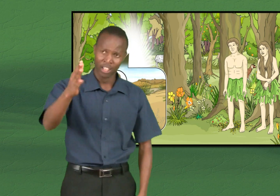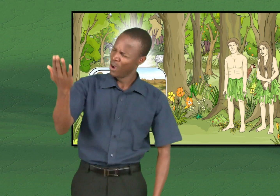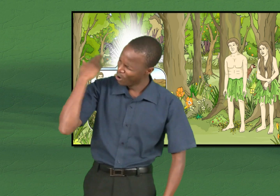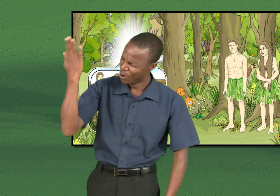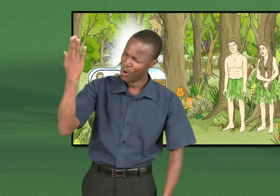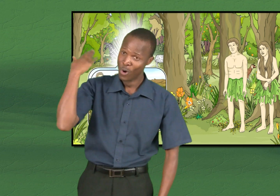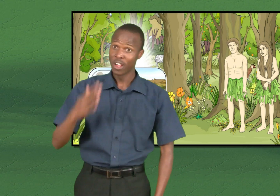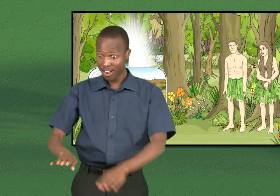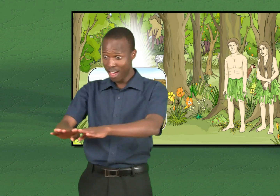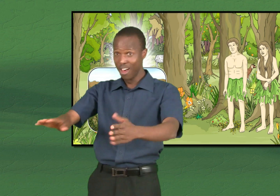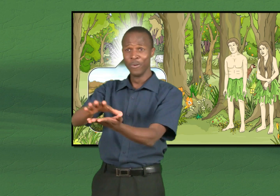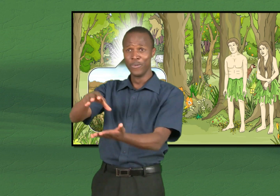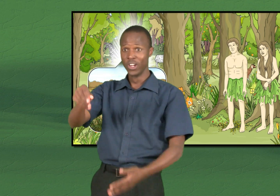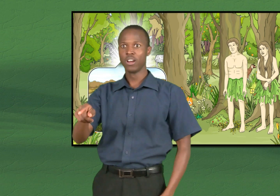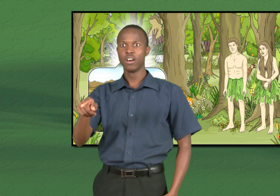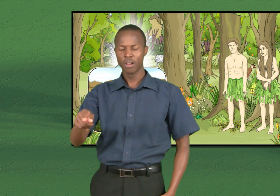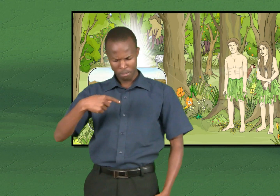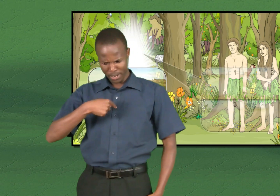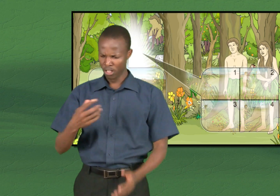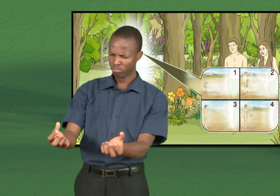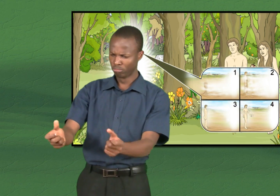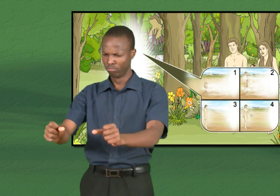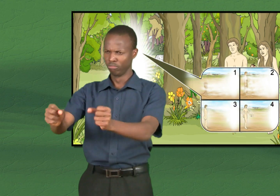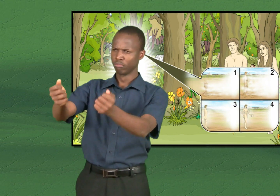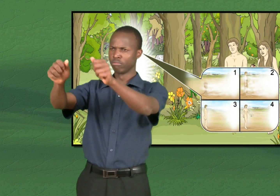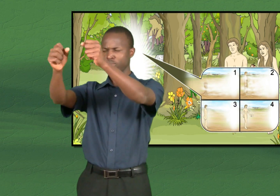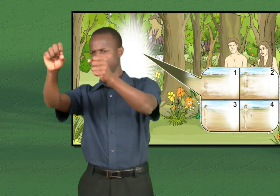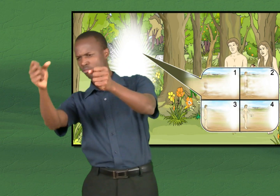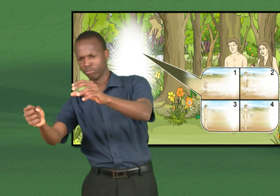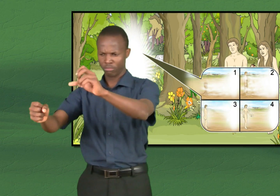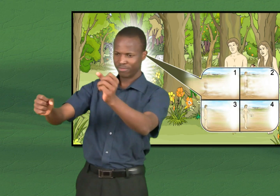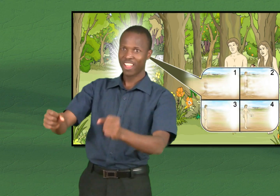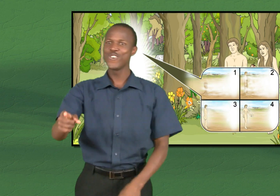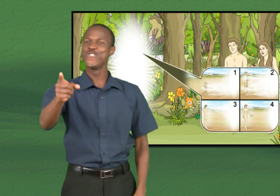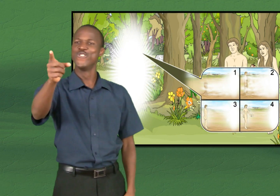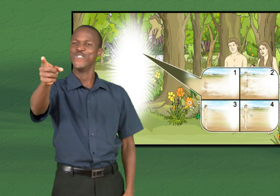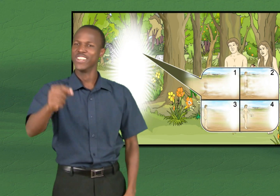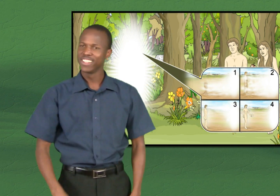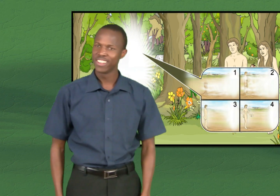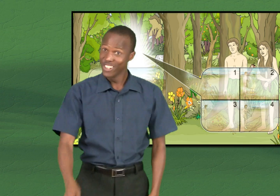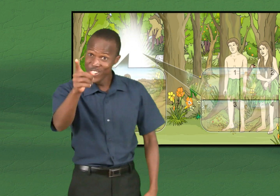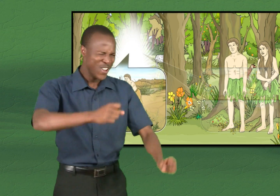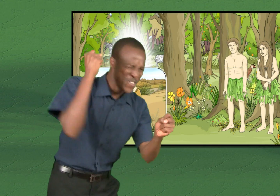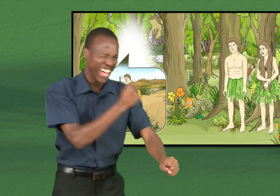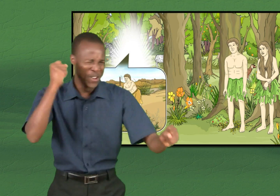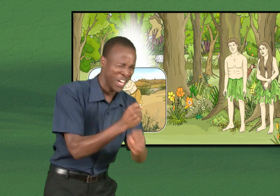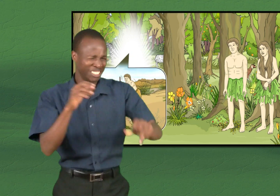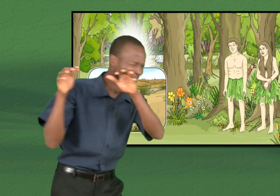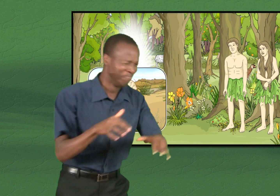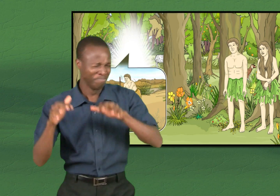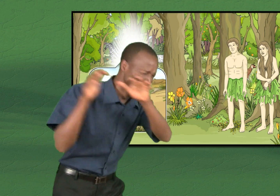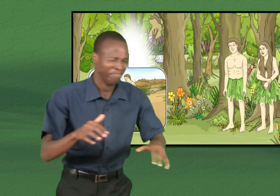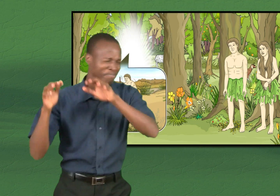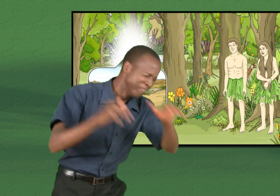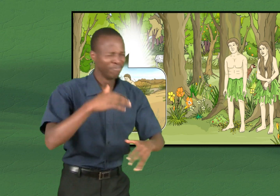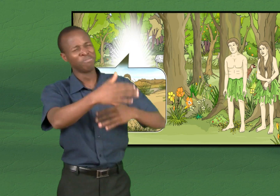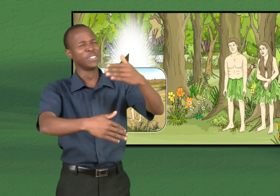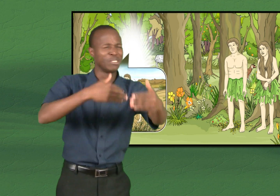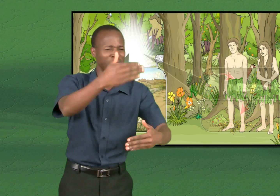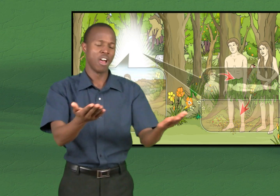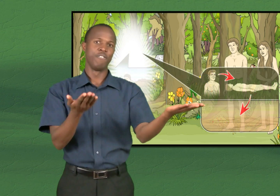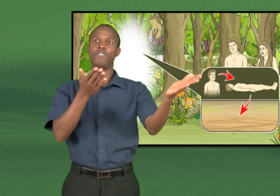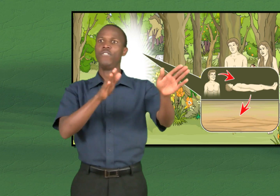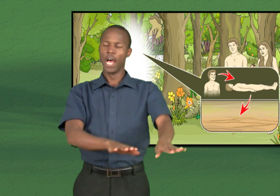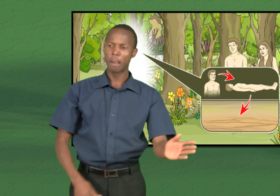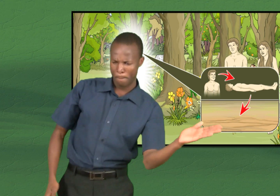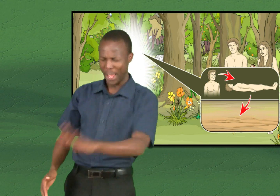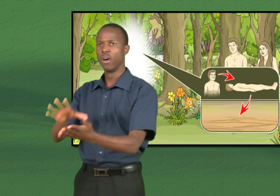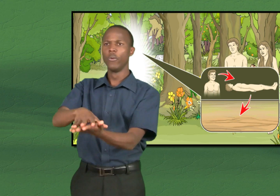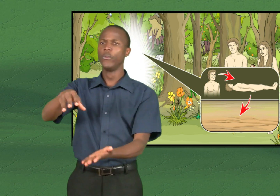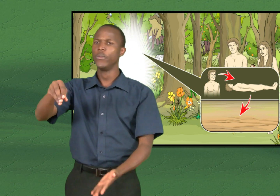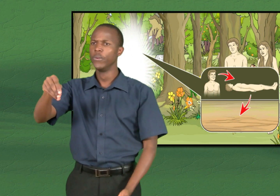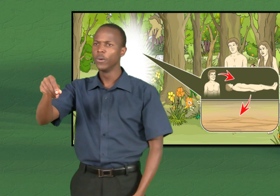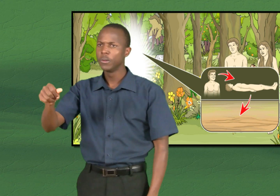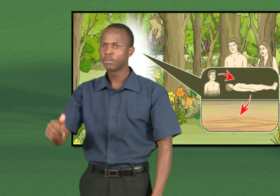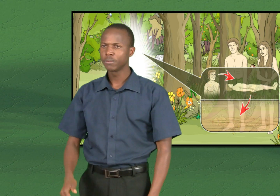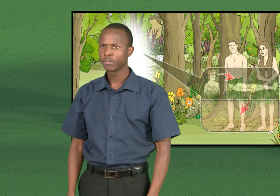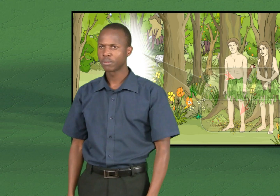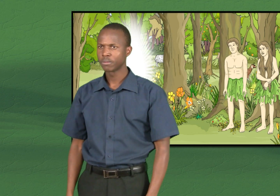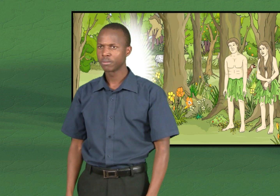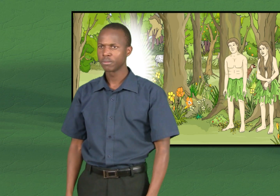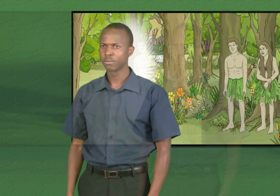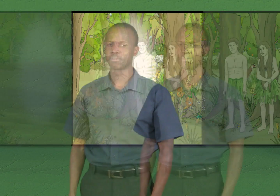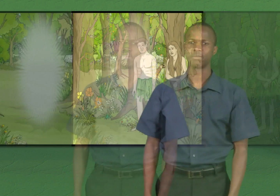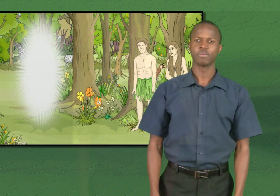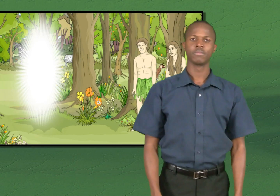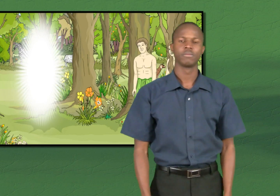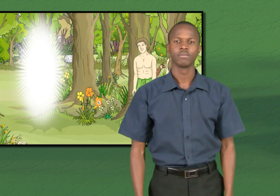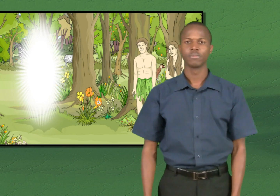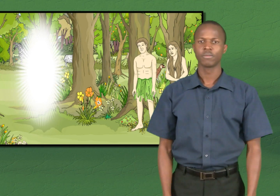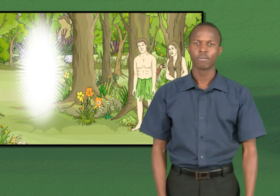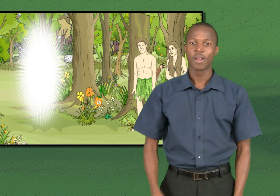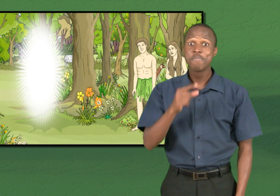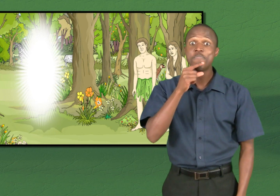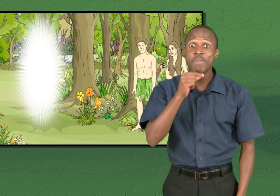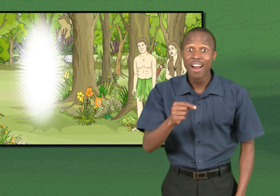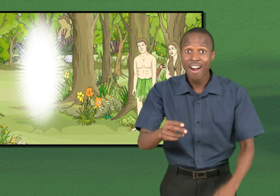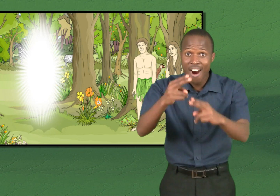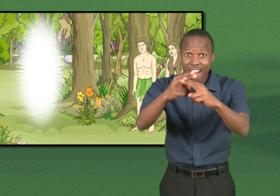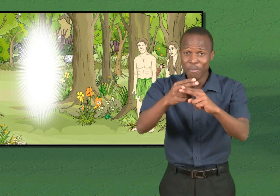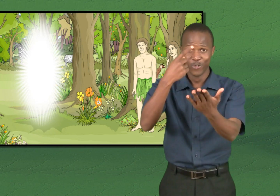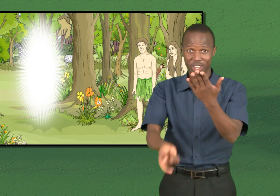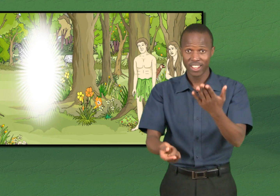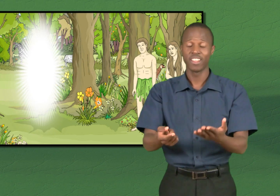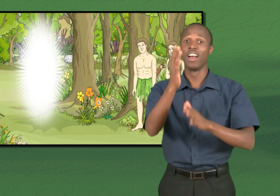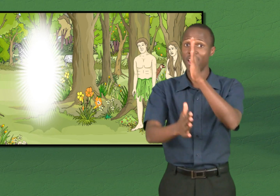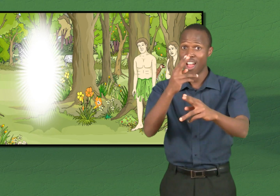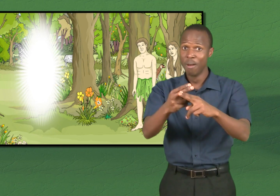through toil you will eat of it all the days of your life. Both thorns and thistles it will yield for you, and you will eat the plants of the field.